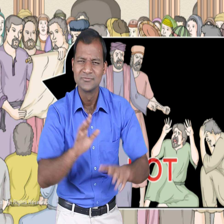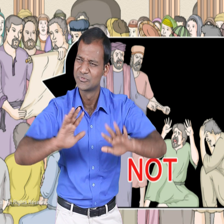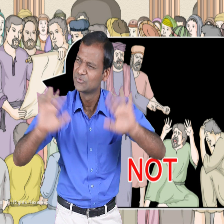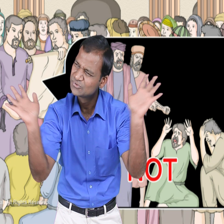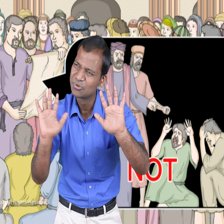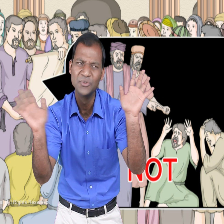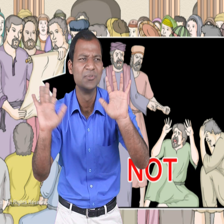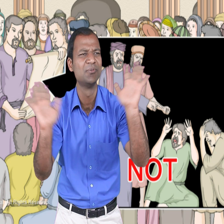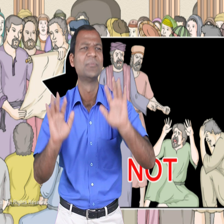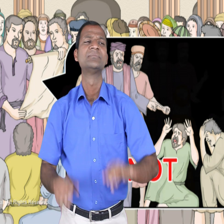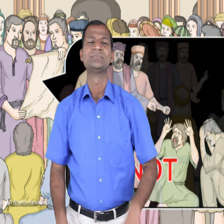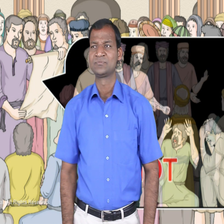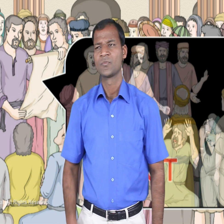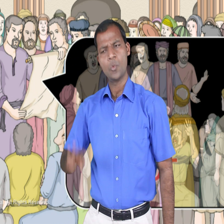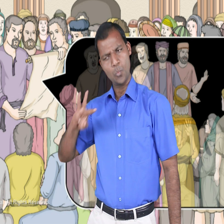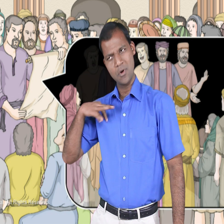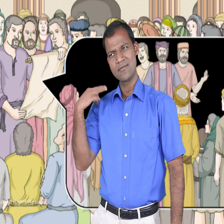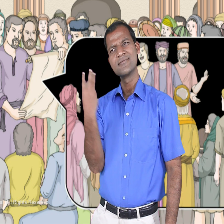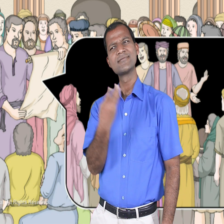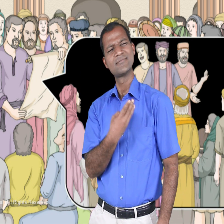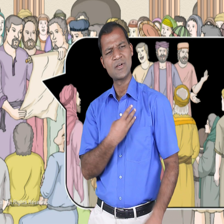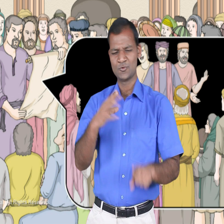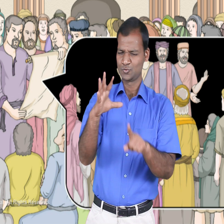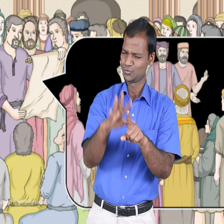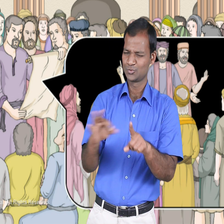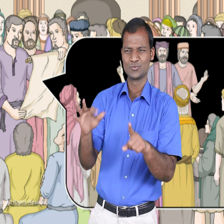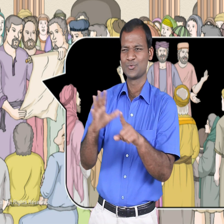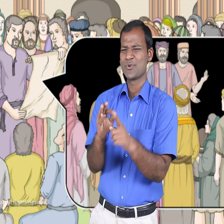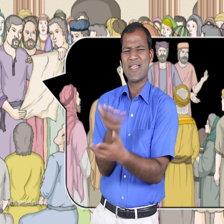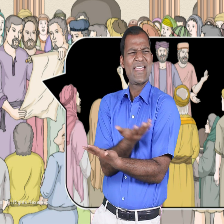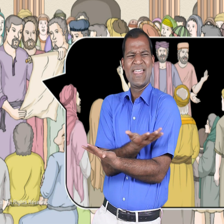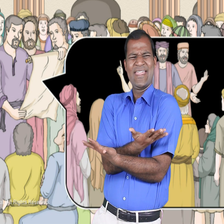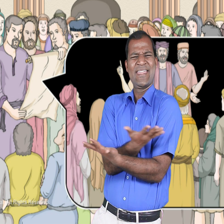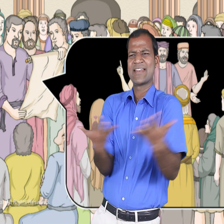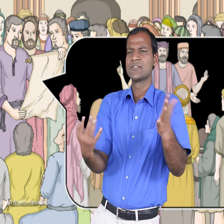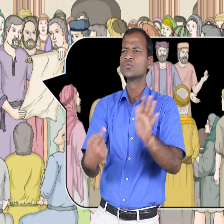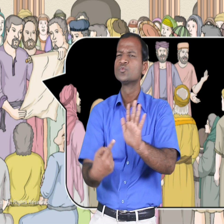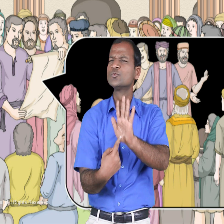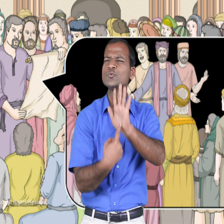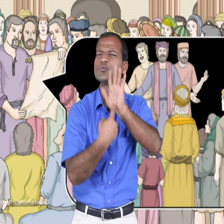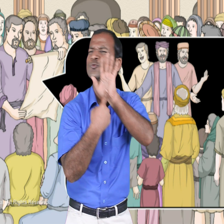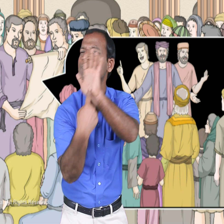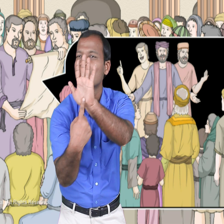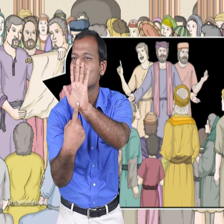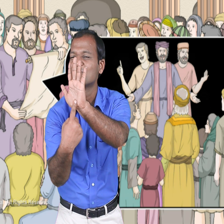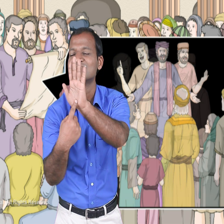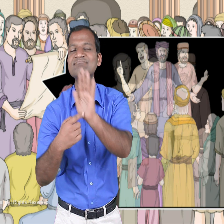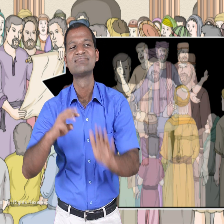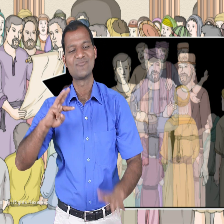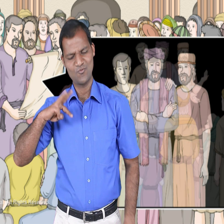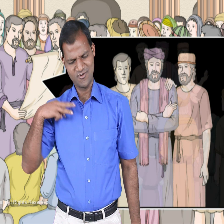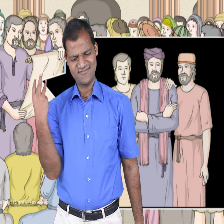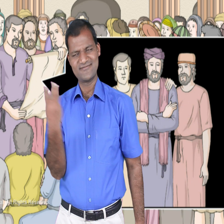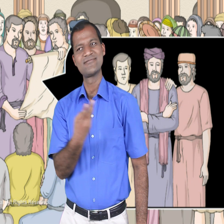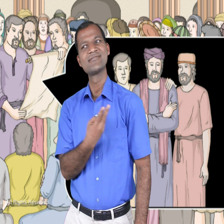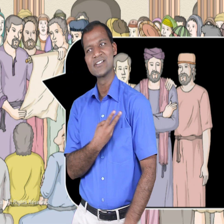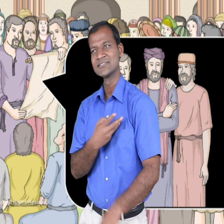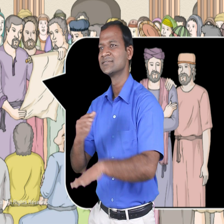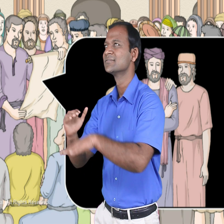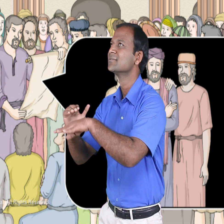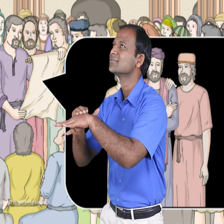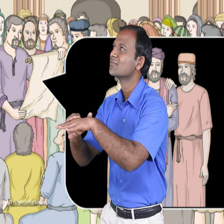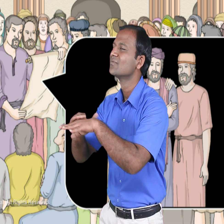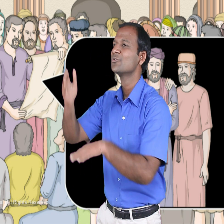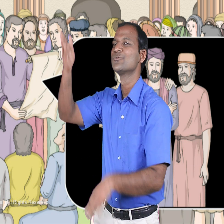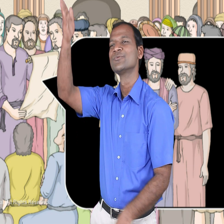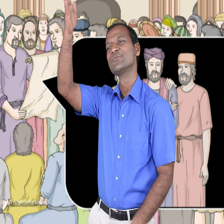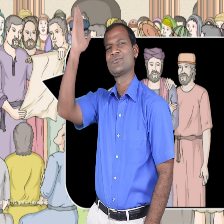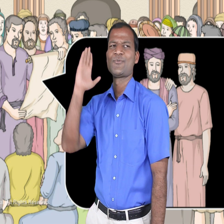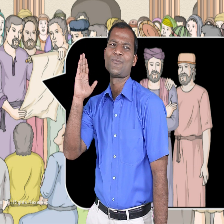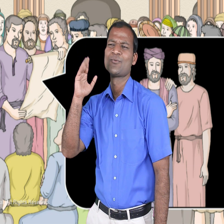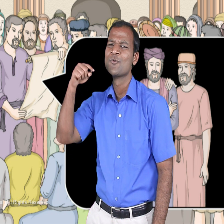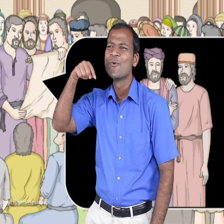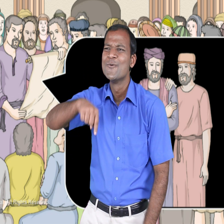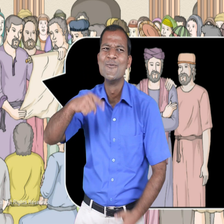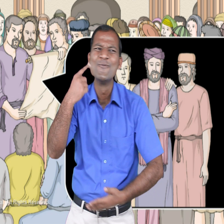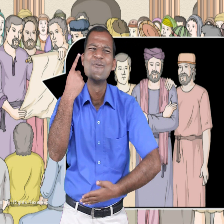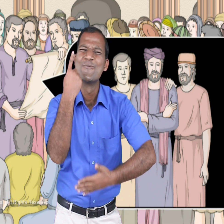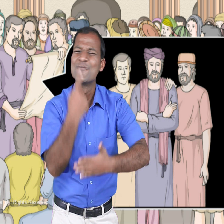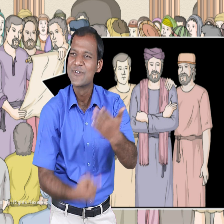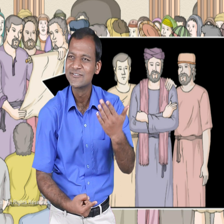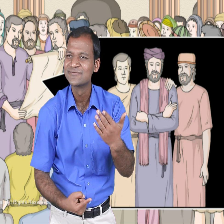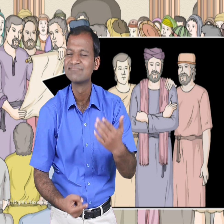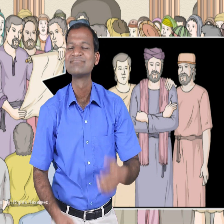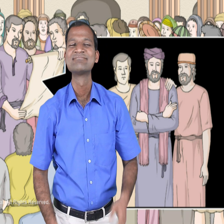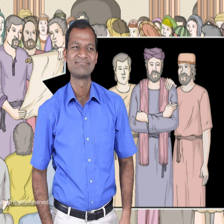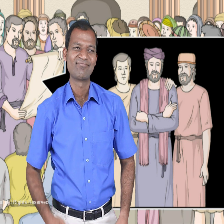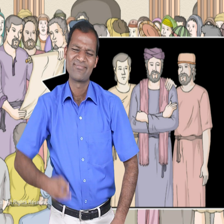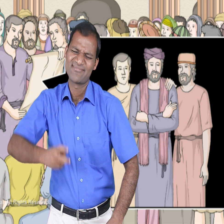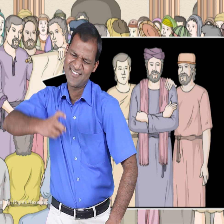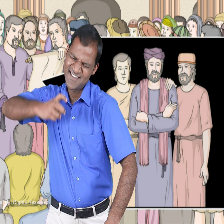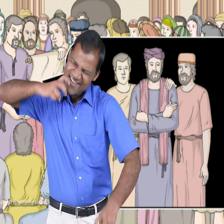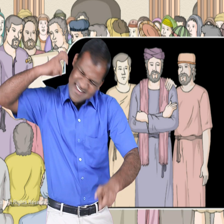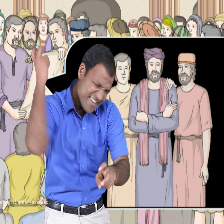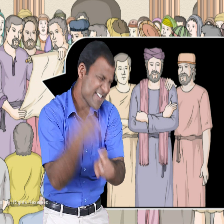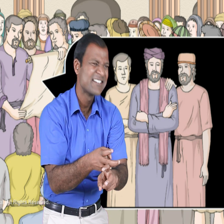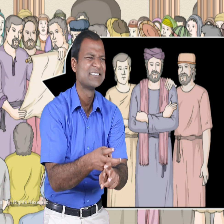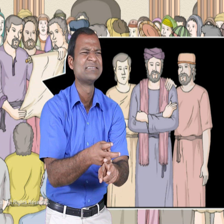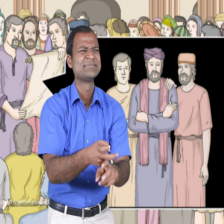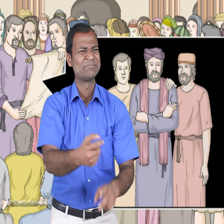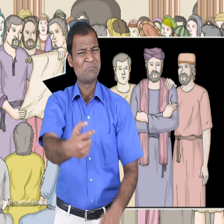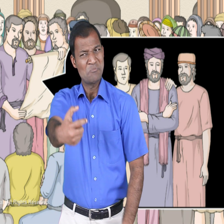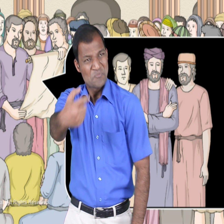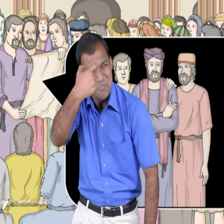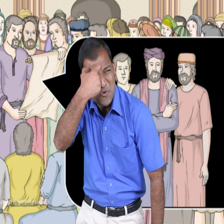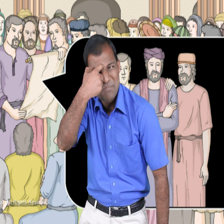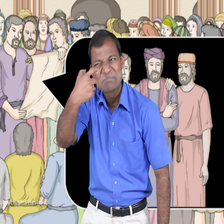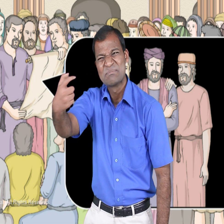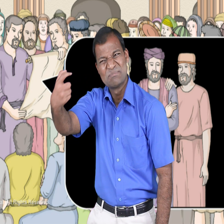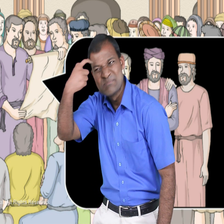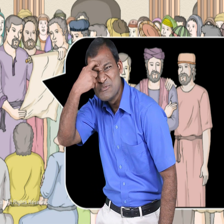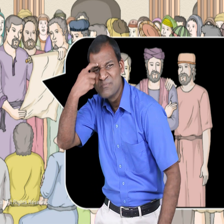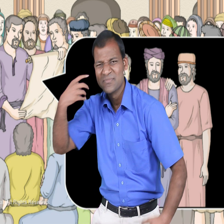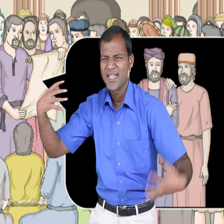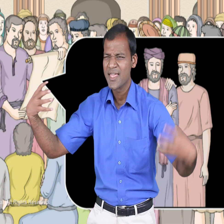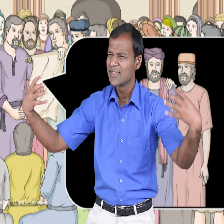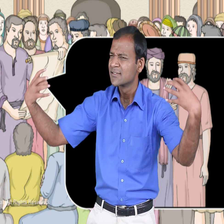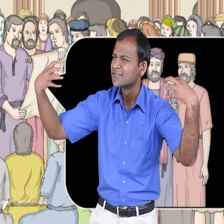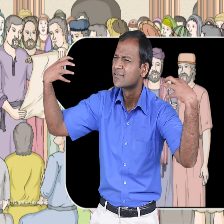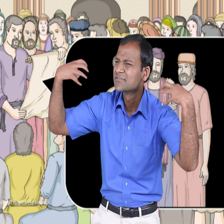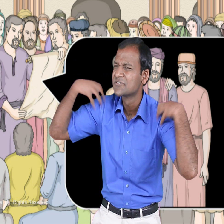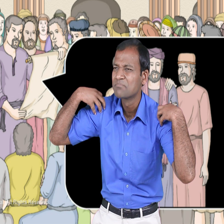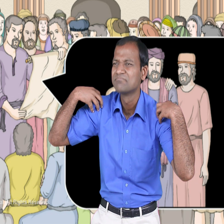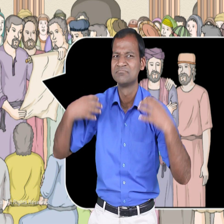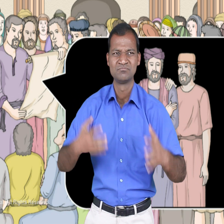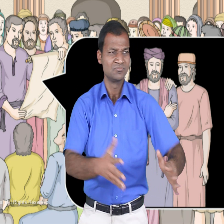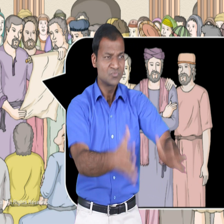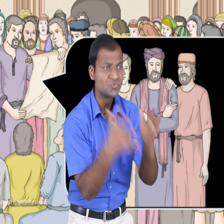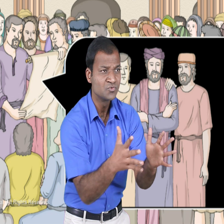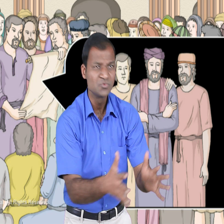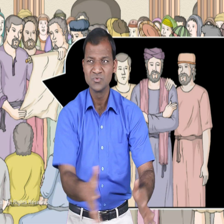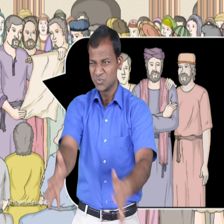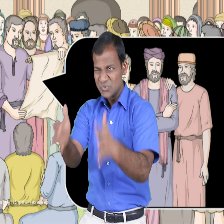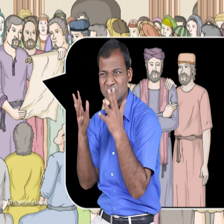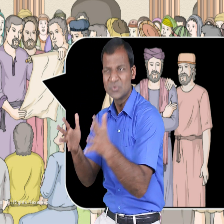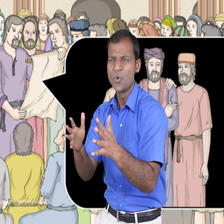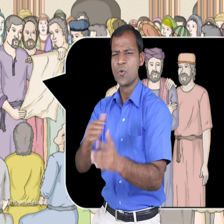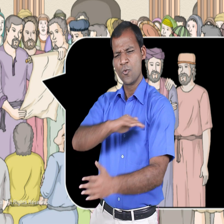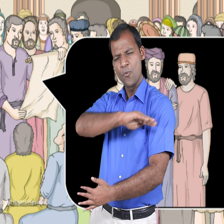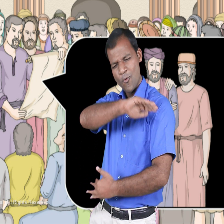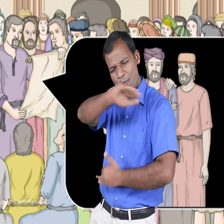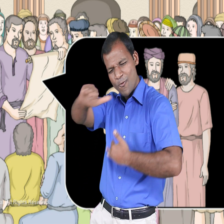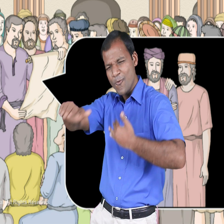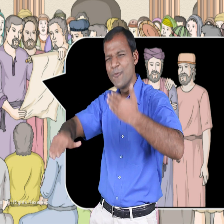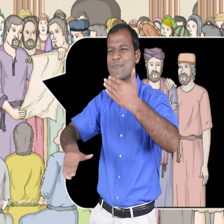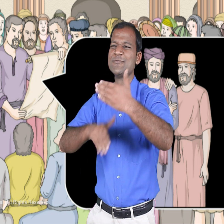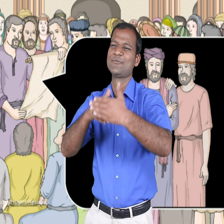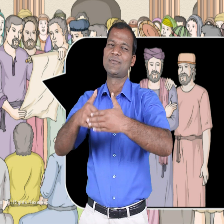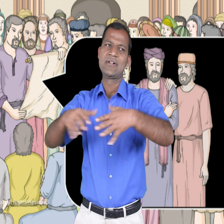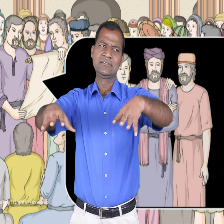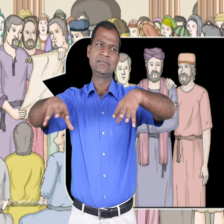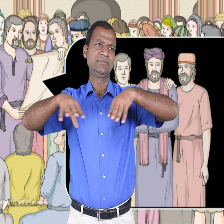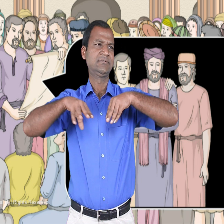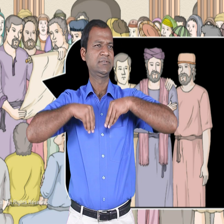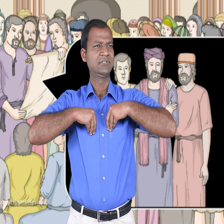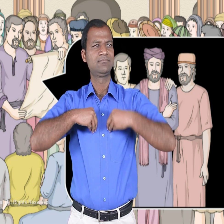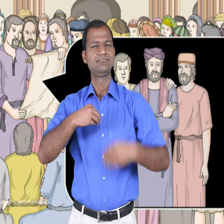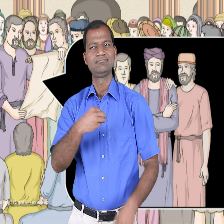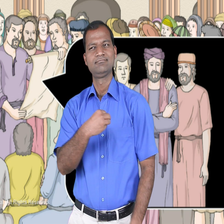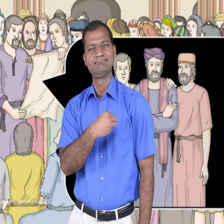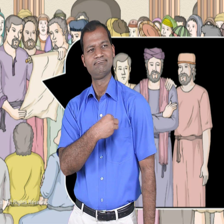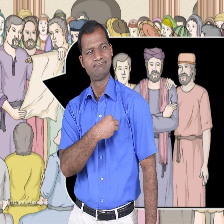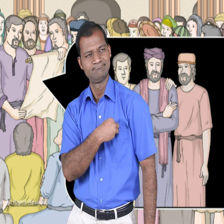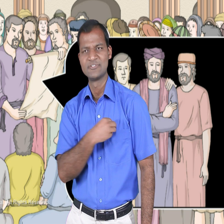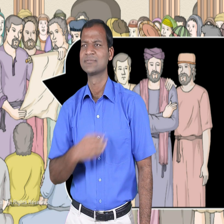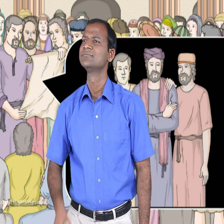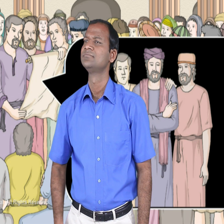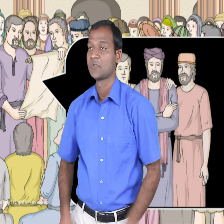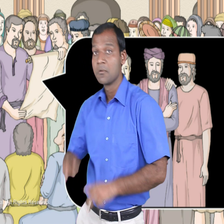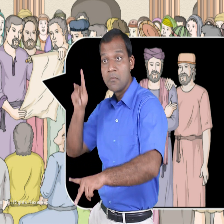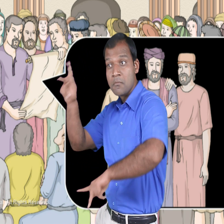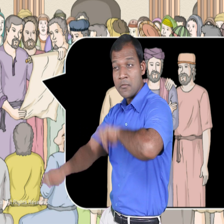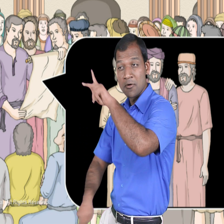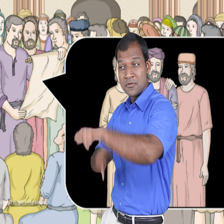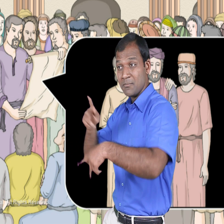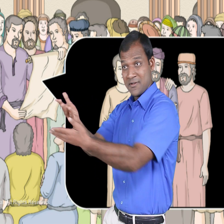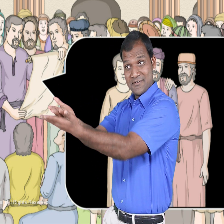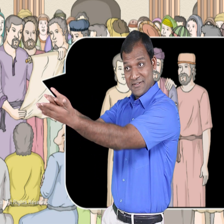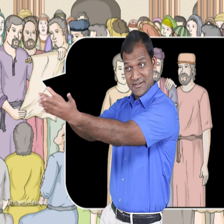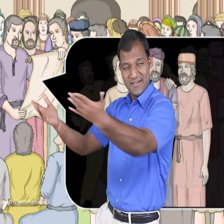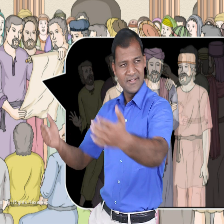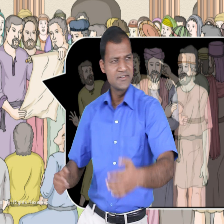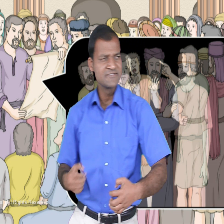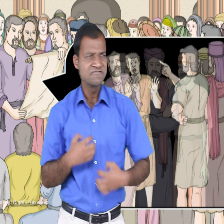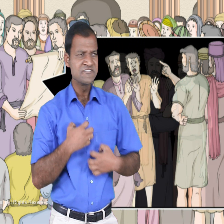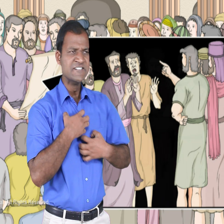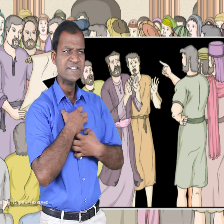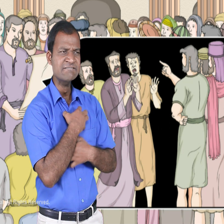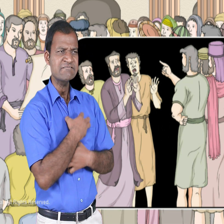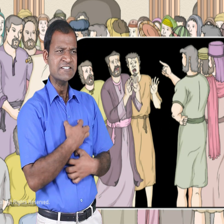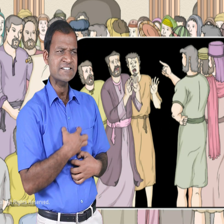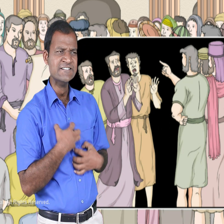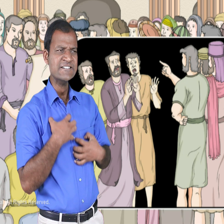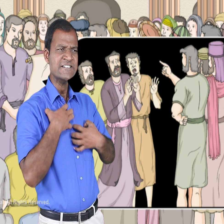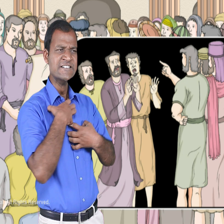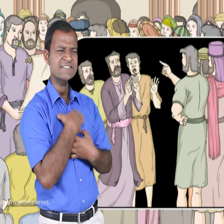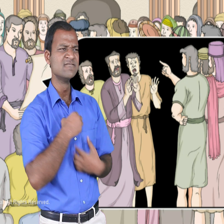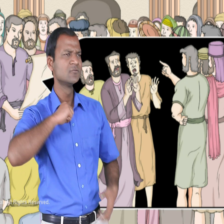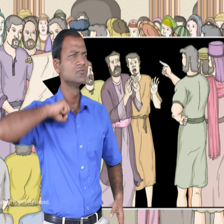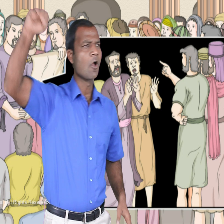Rather, as servants of God we commend ourselves in every way: in great endurance;